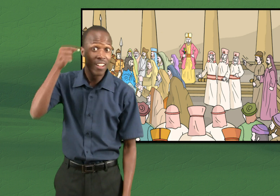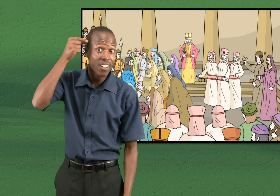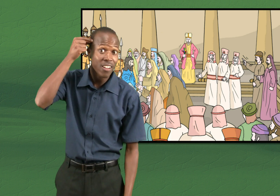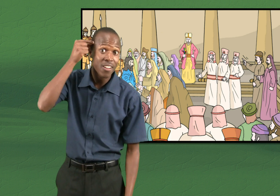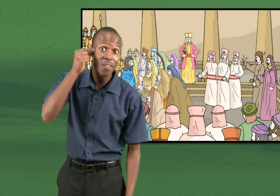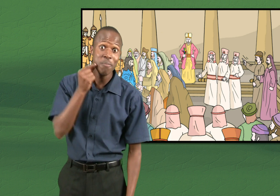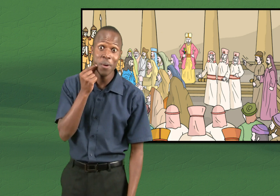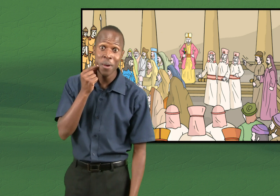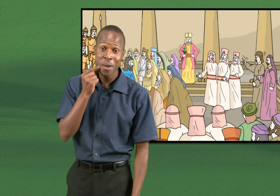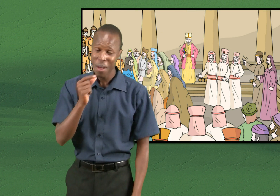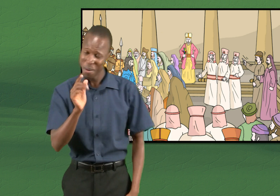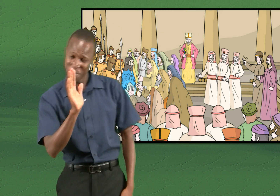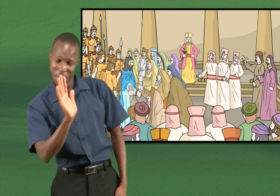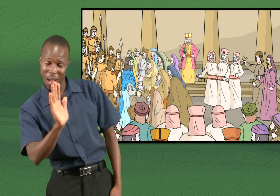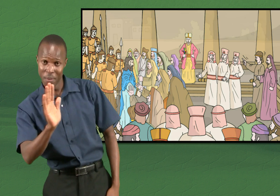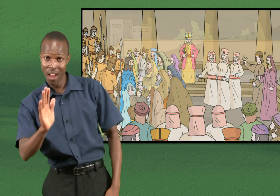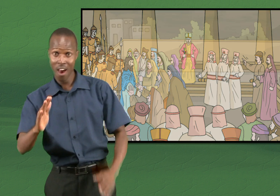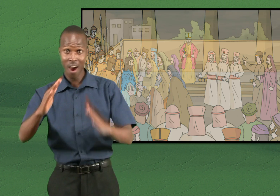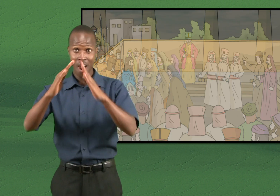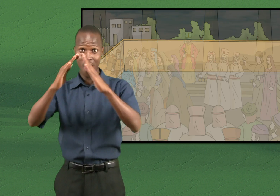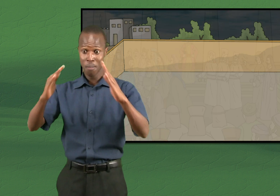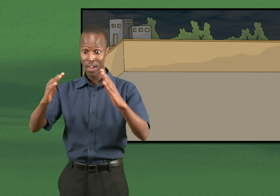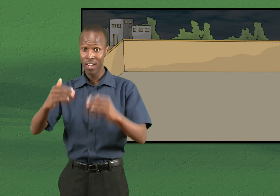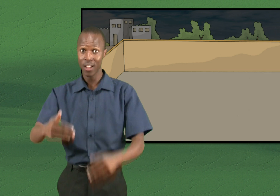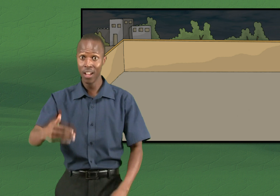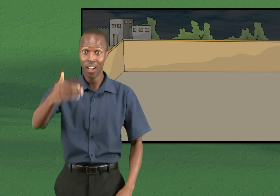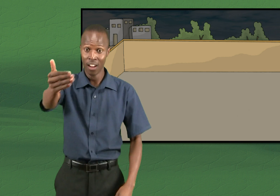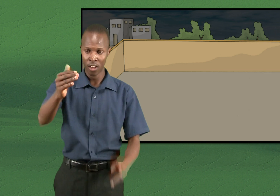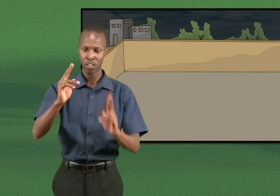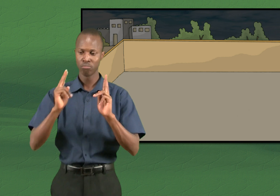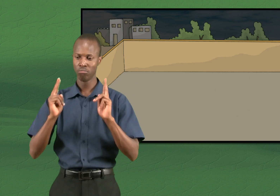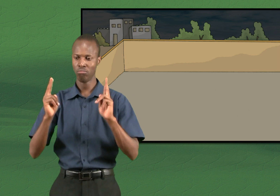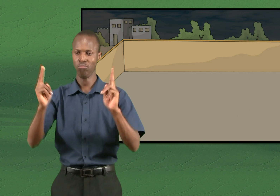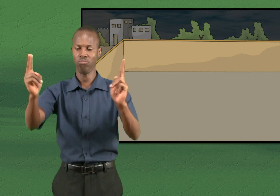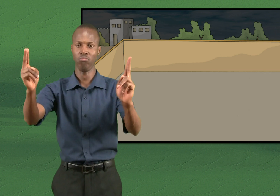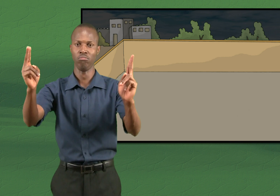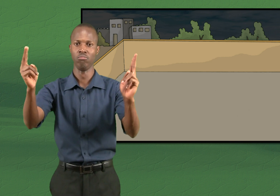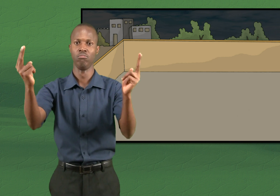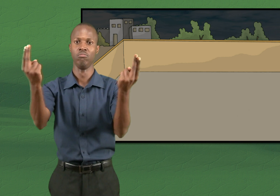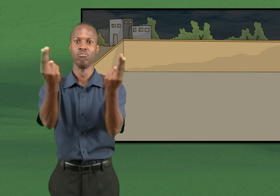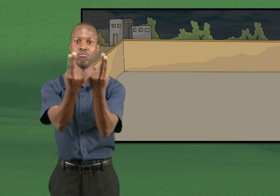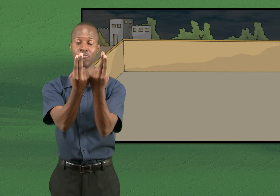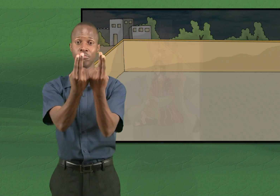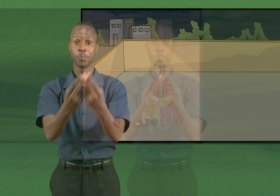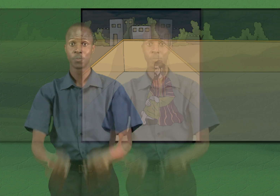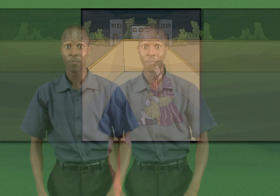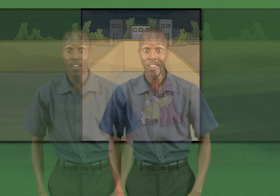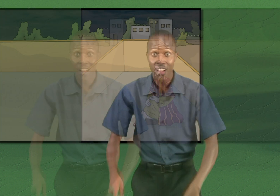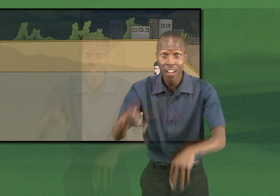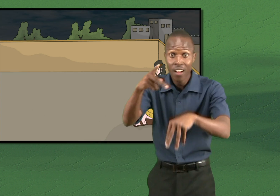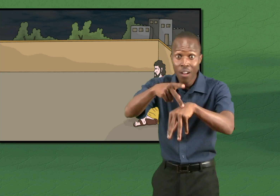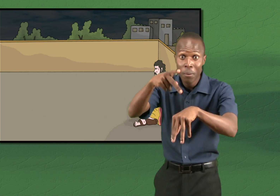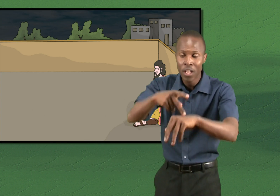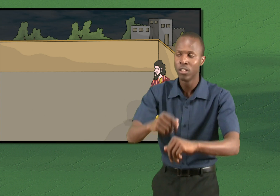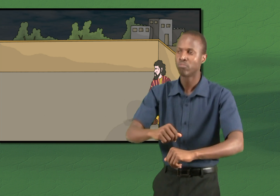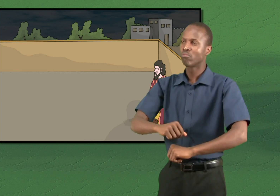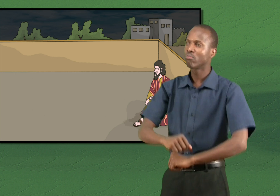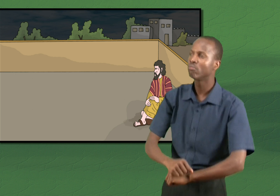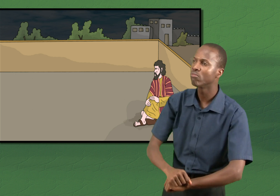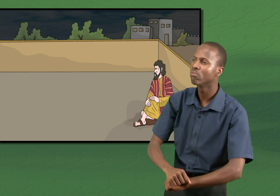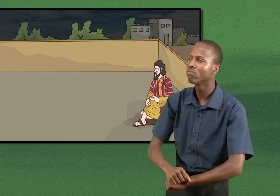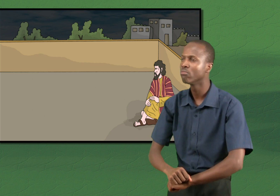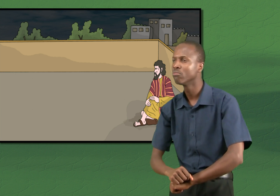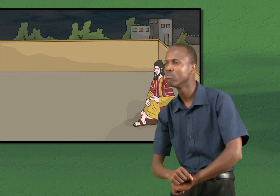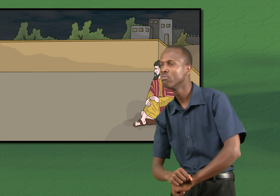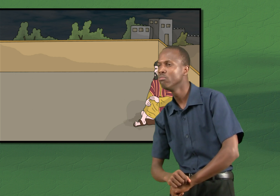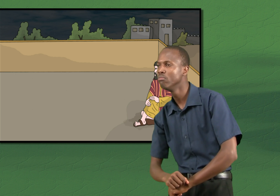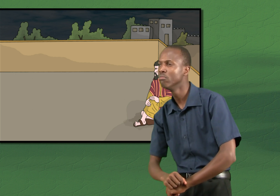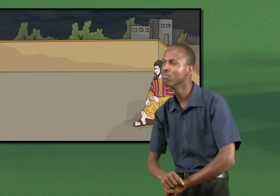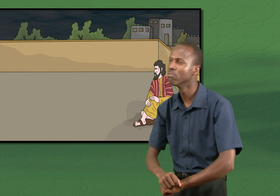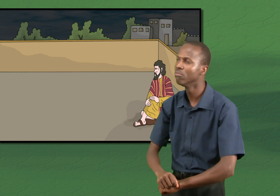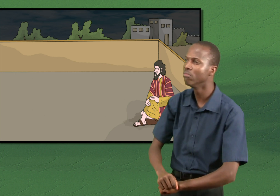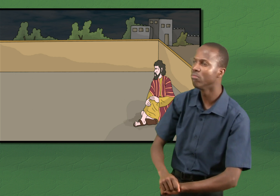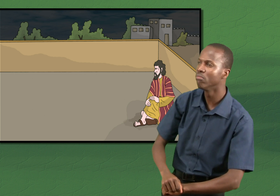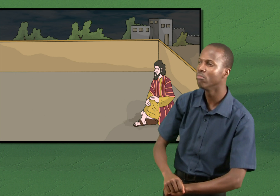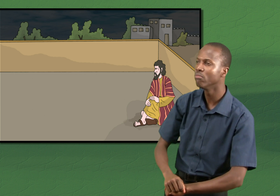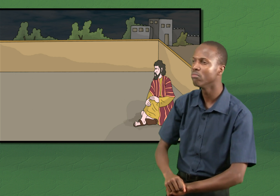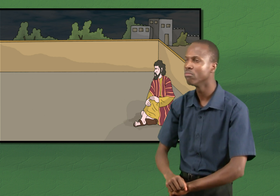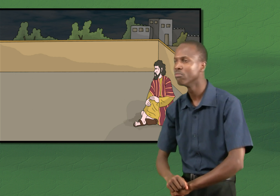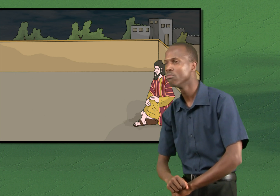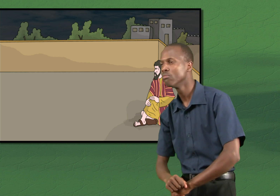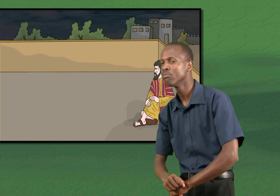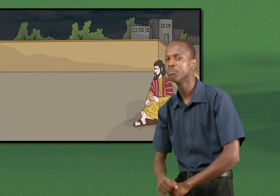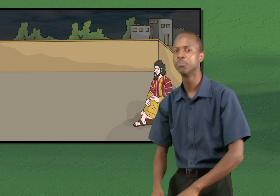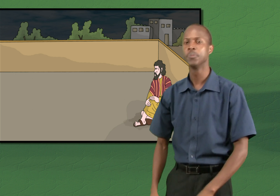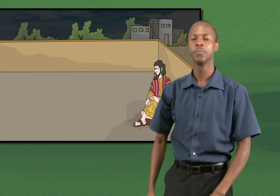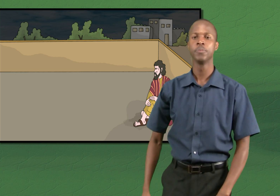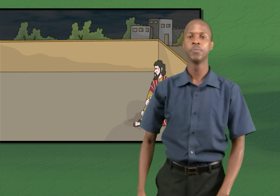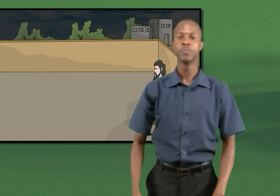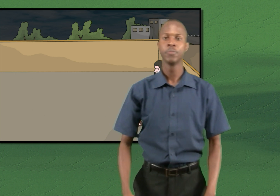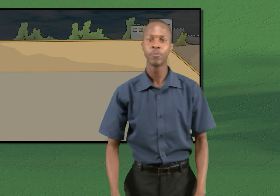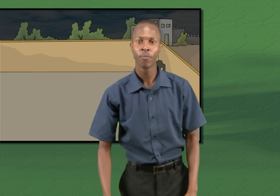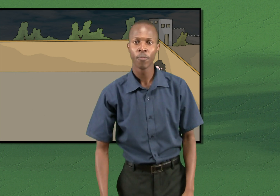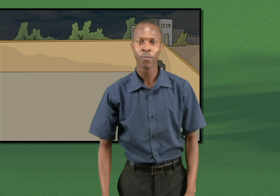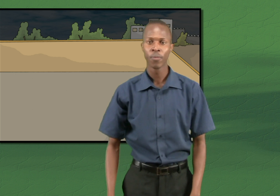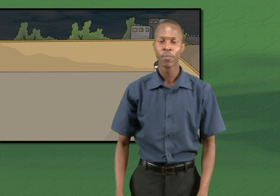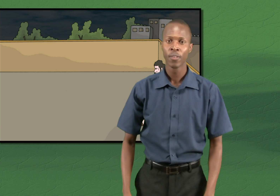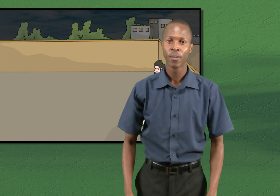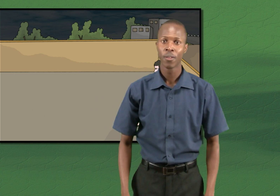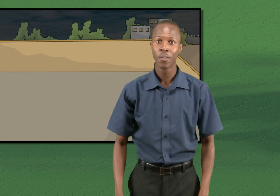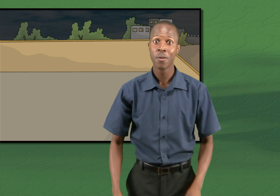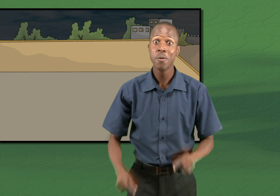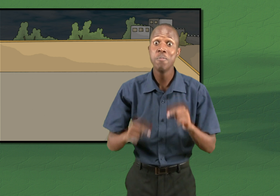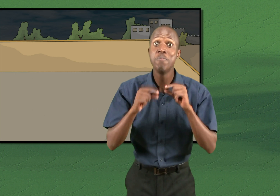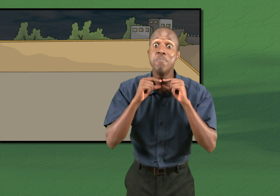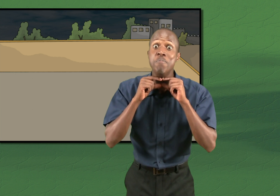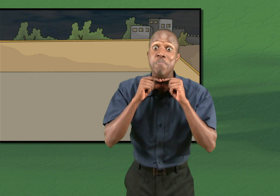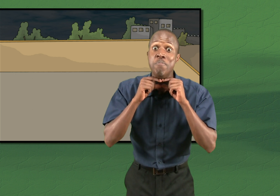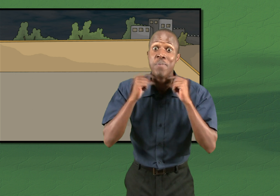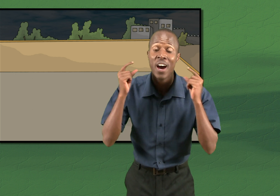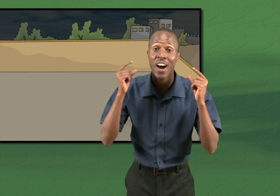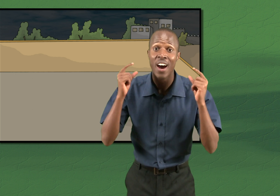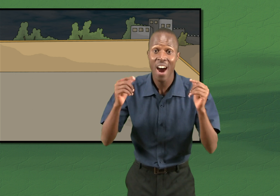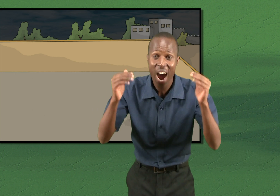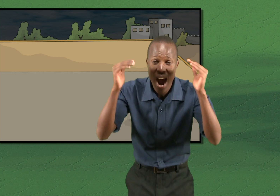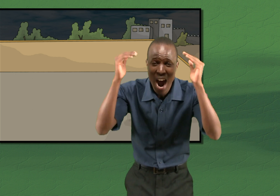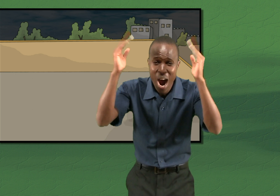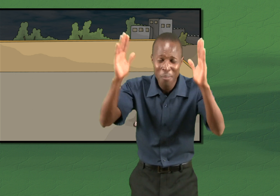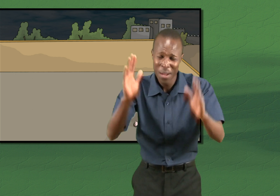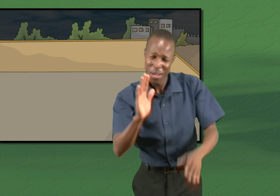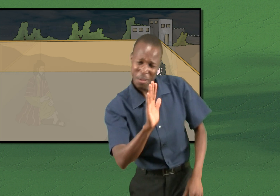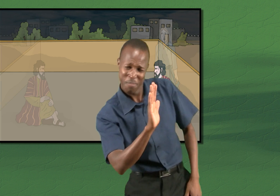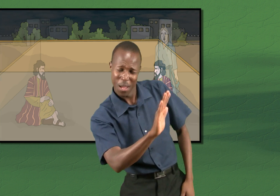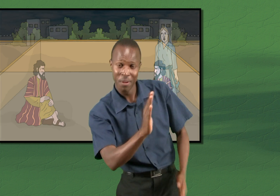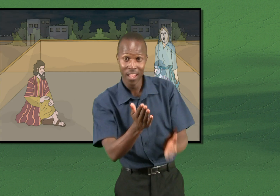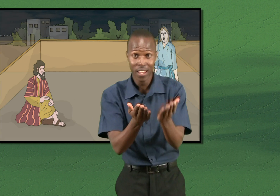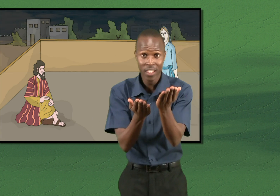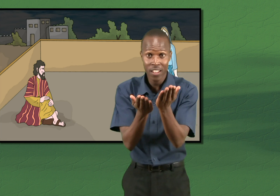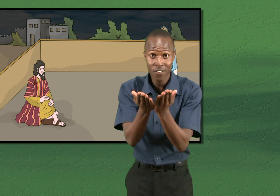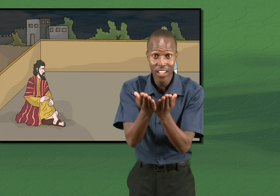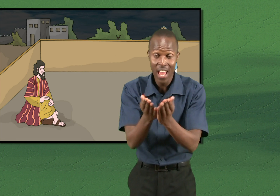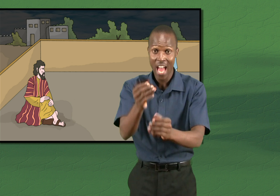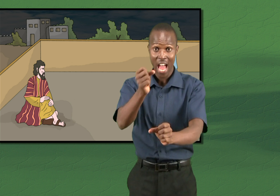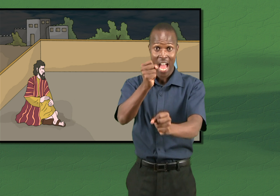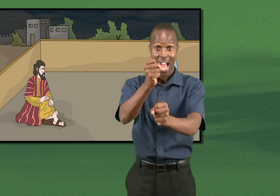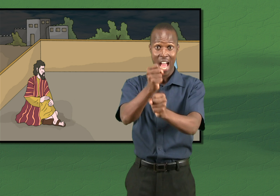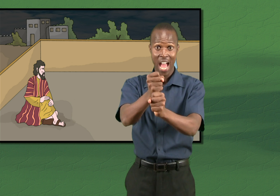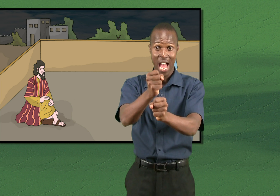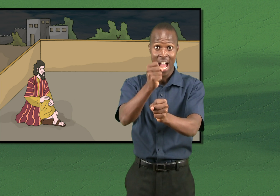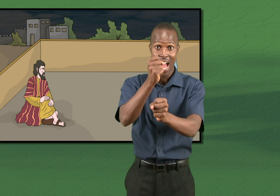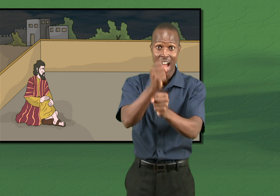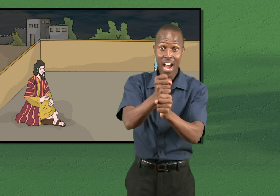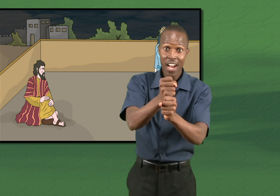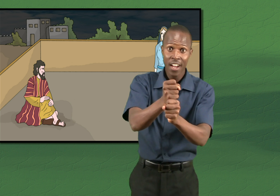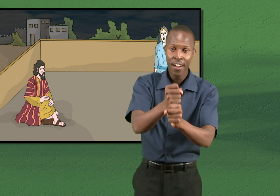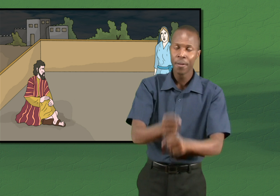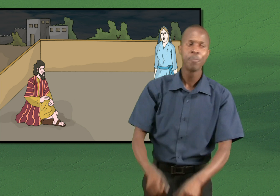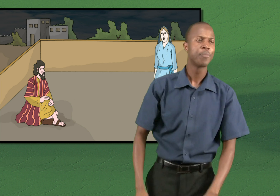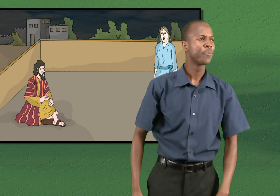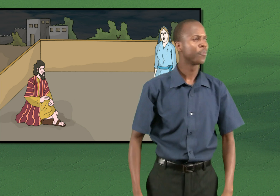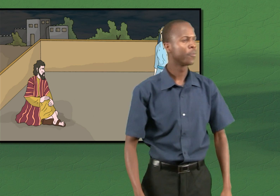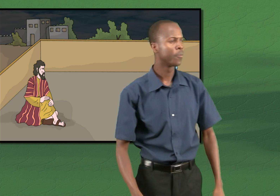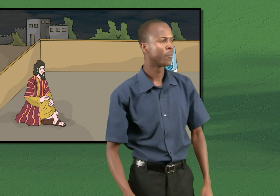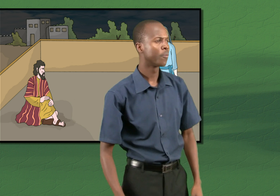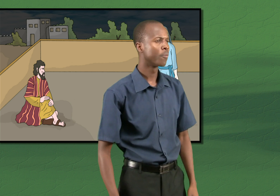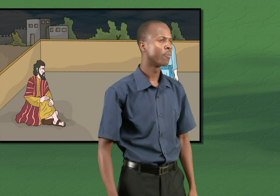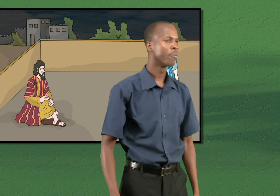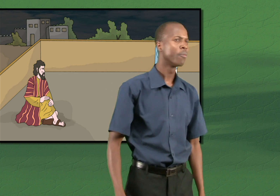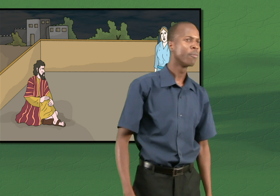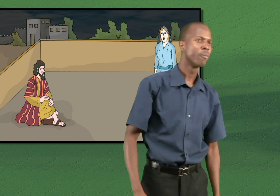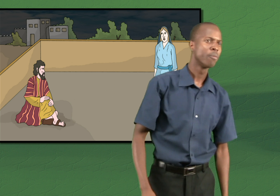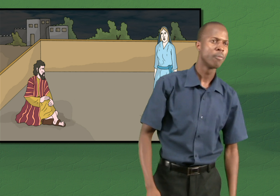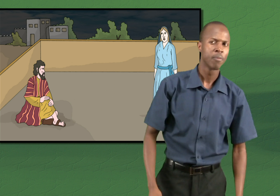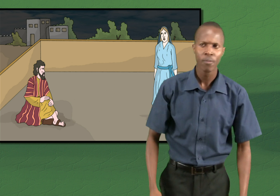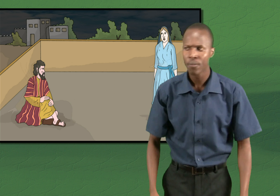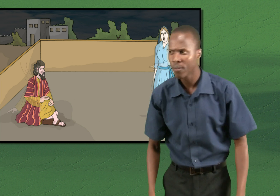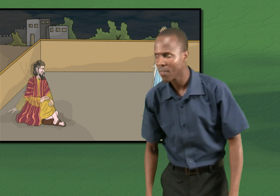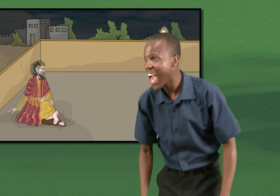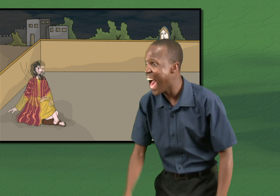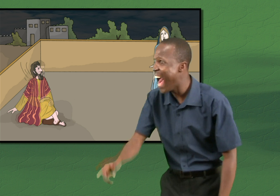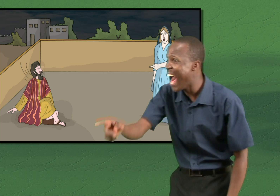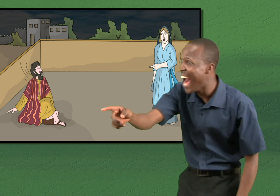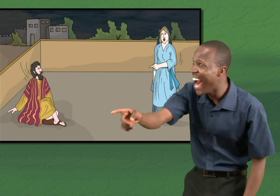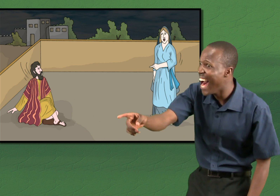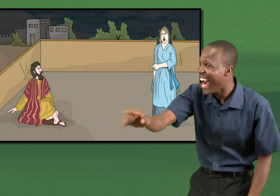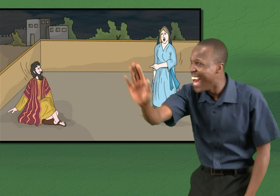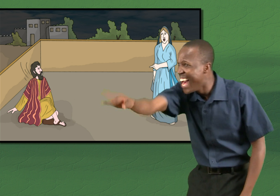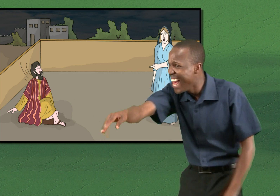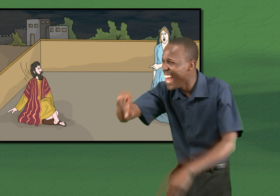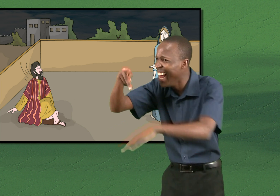Meanwhile, Peter was sitting out in the courtyard, and a servant girl came up to him.